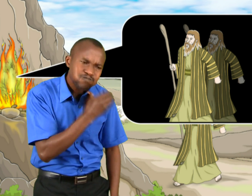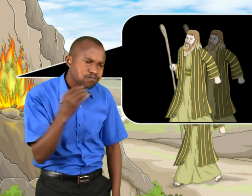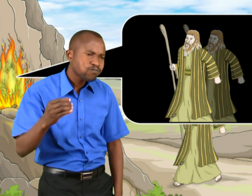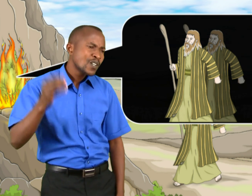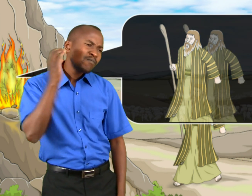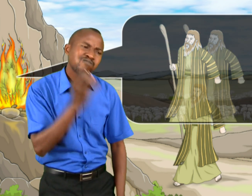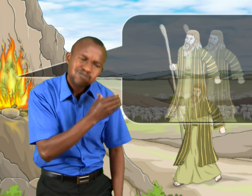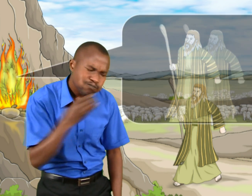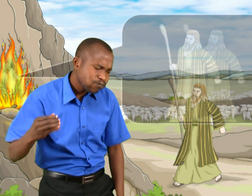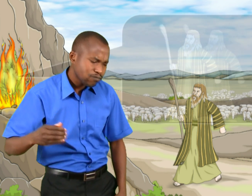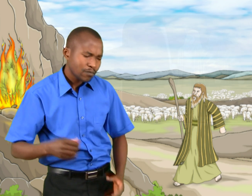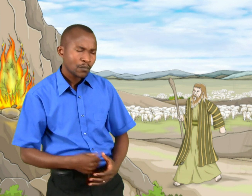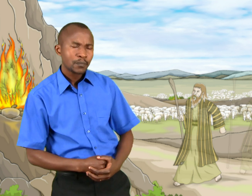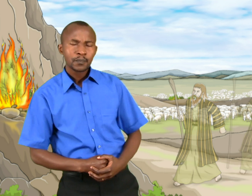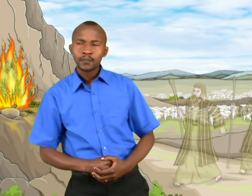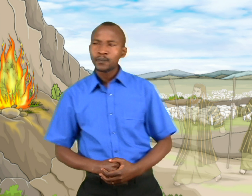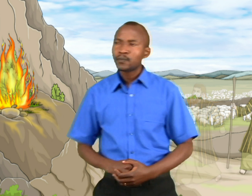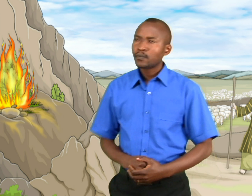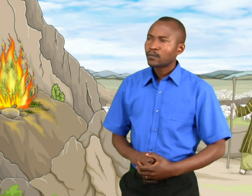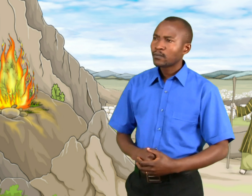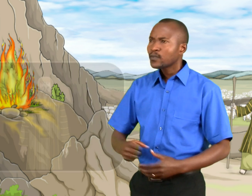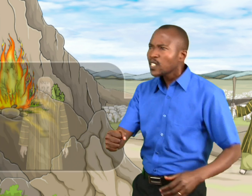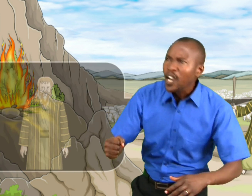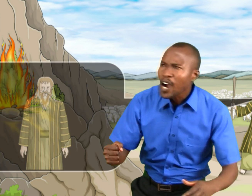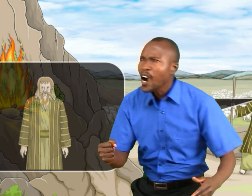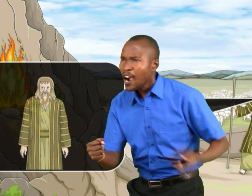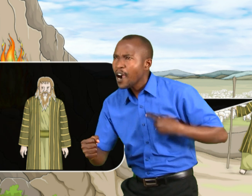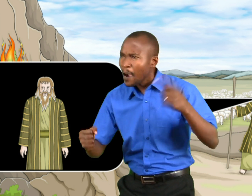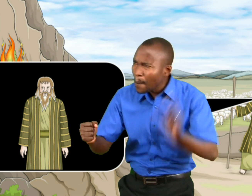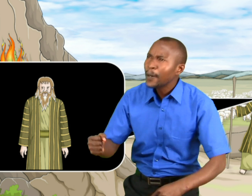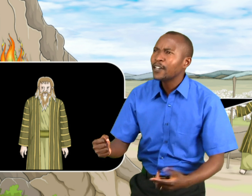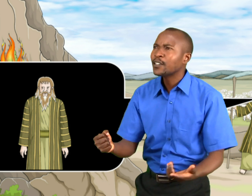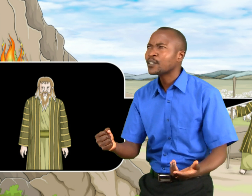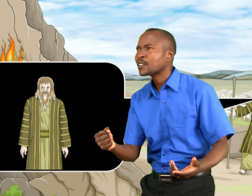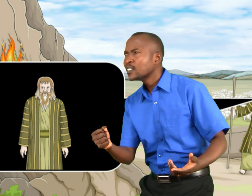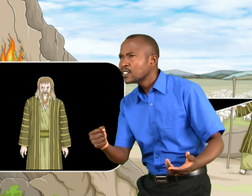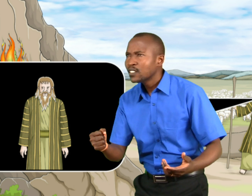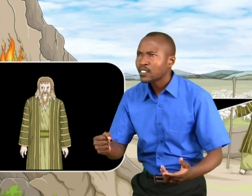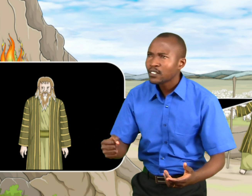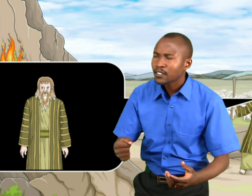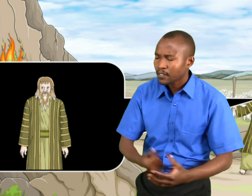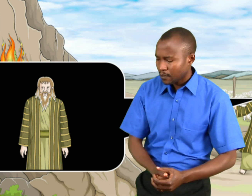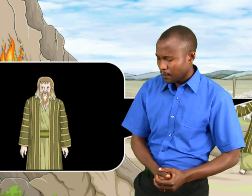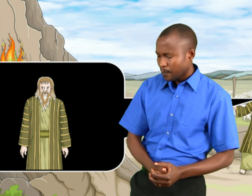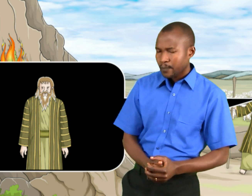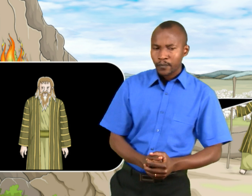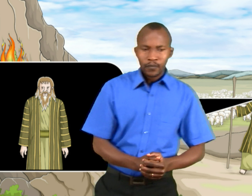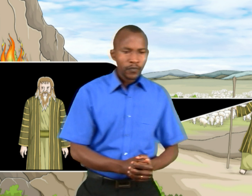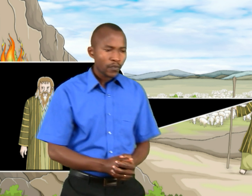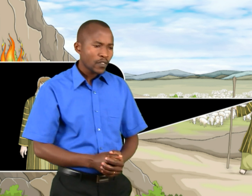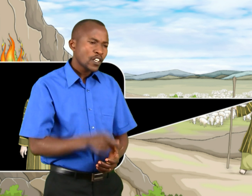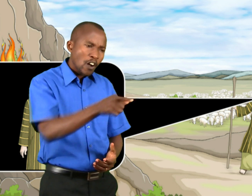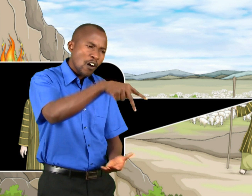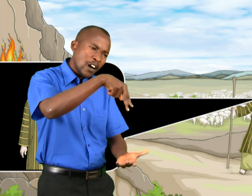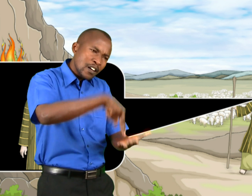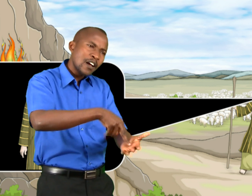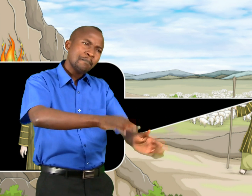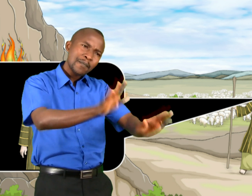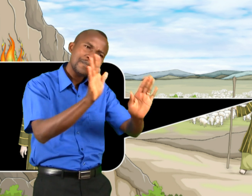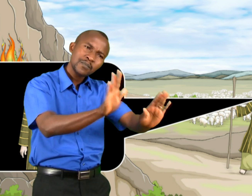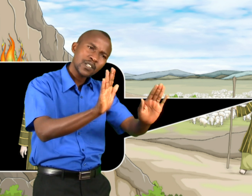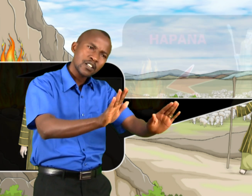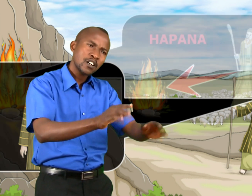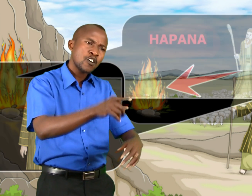“Here I am,” he answered.